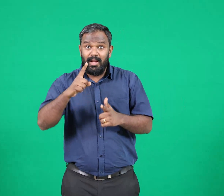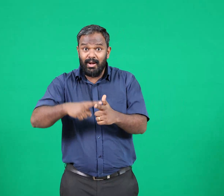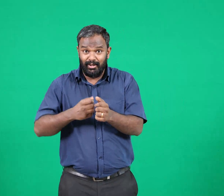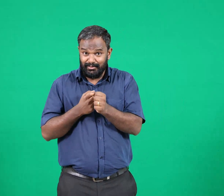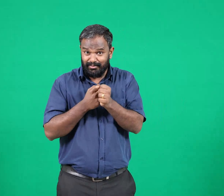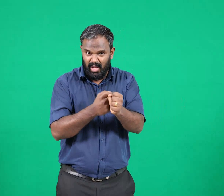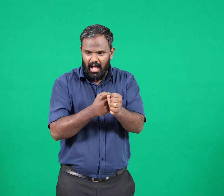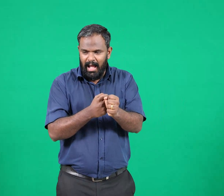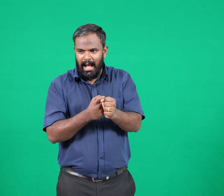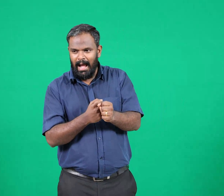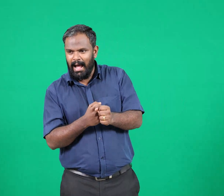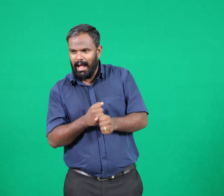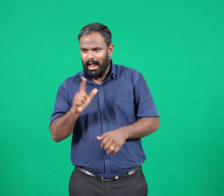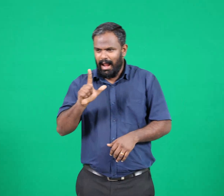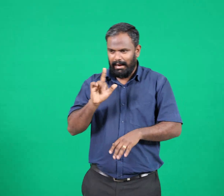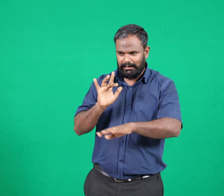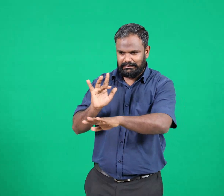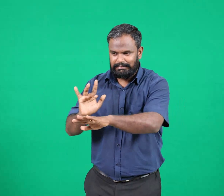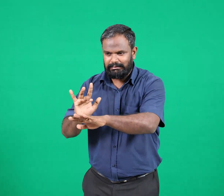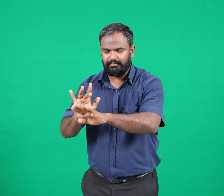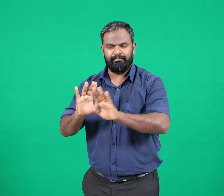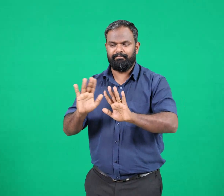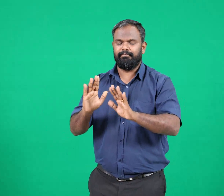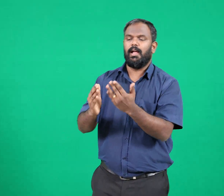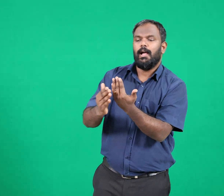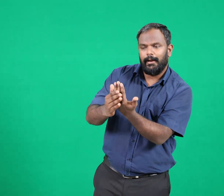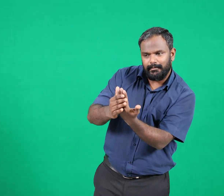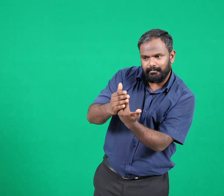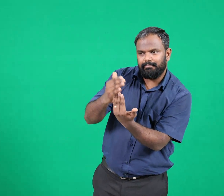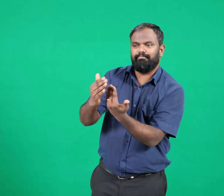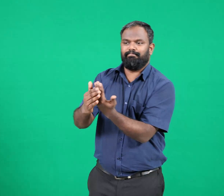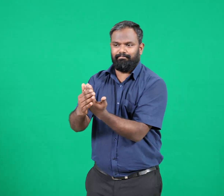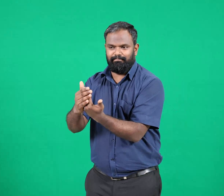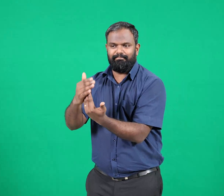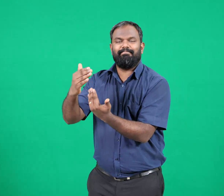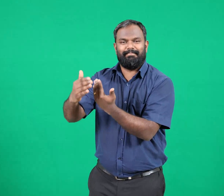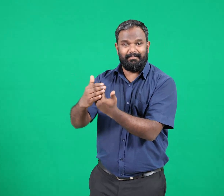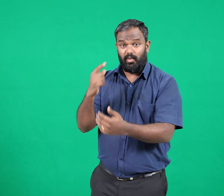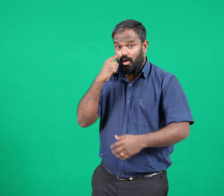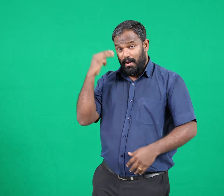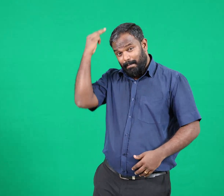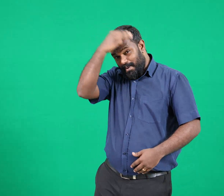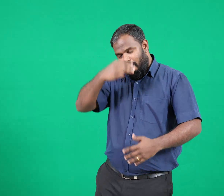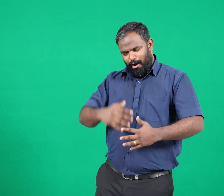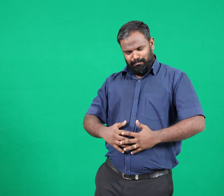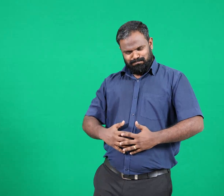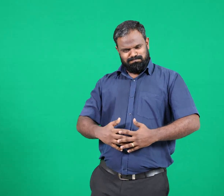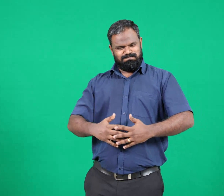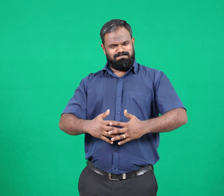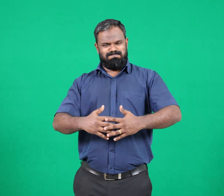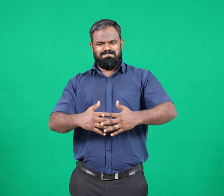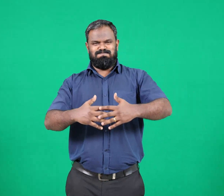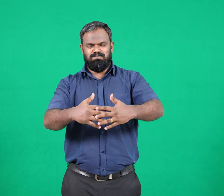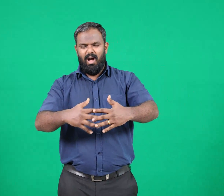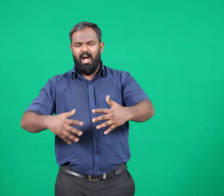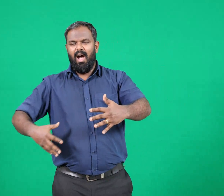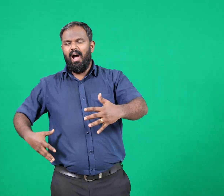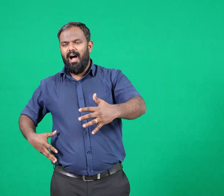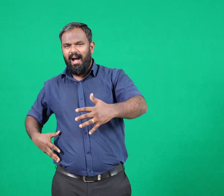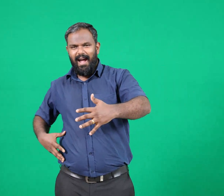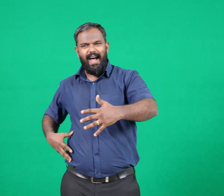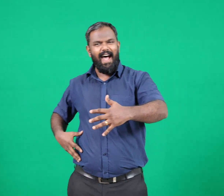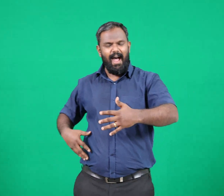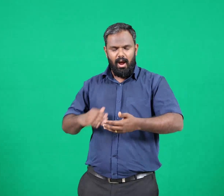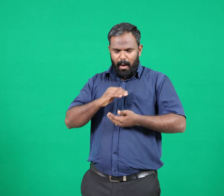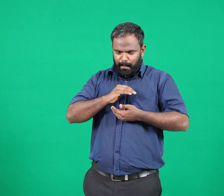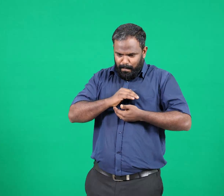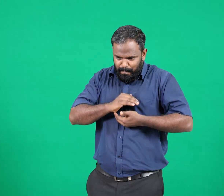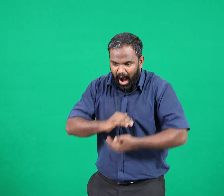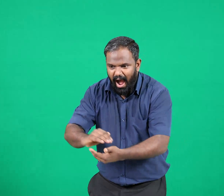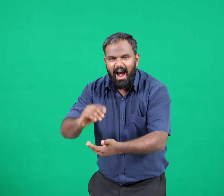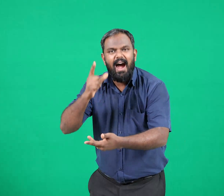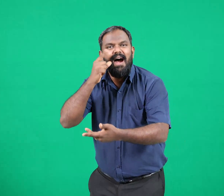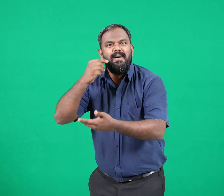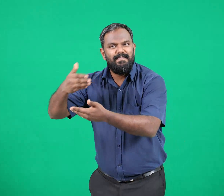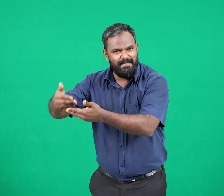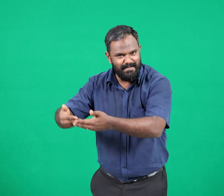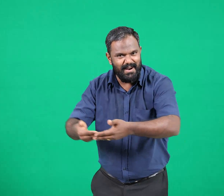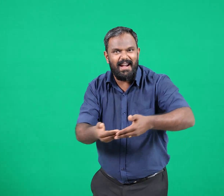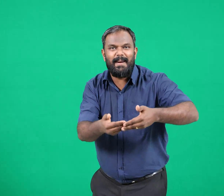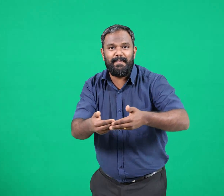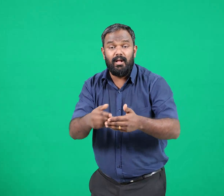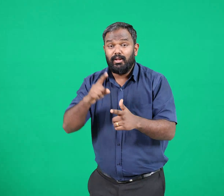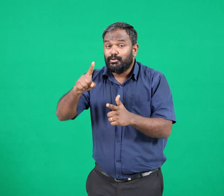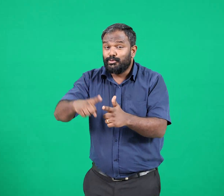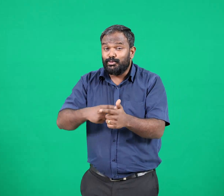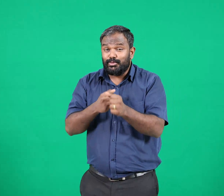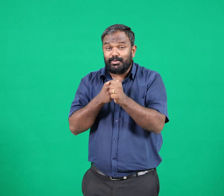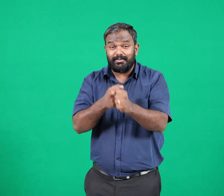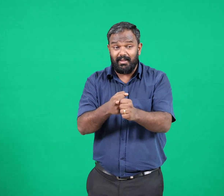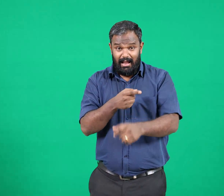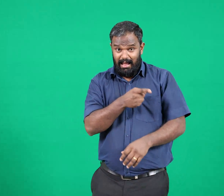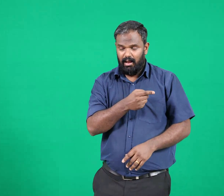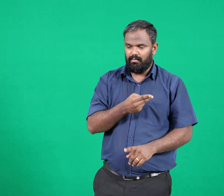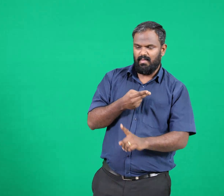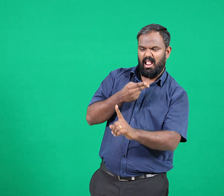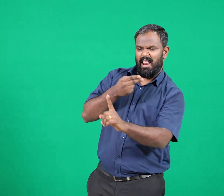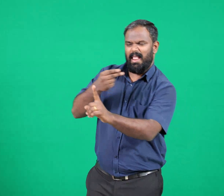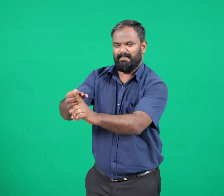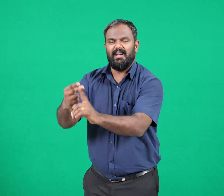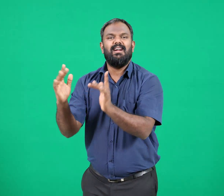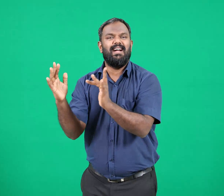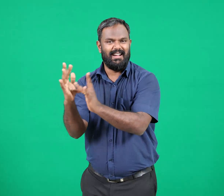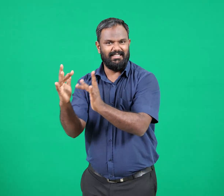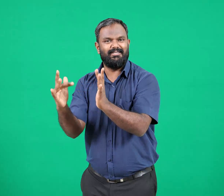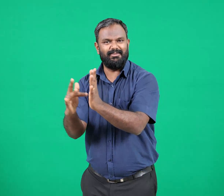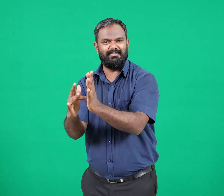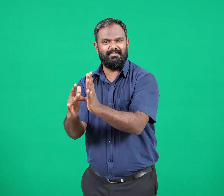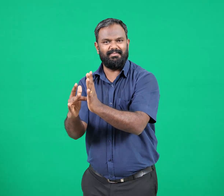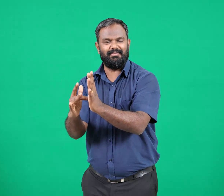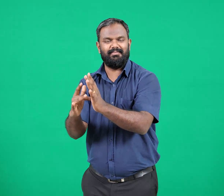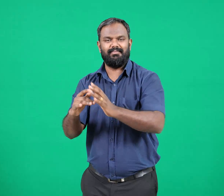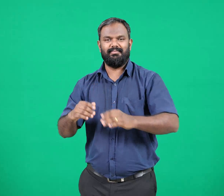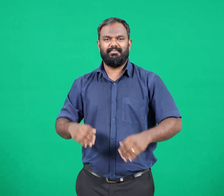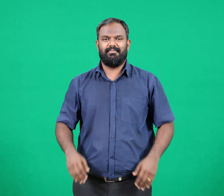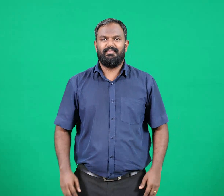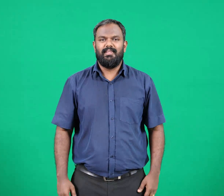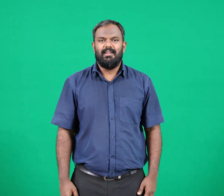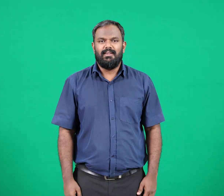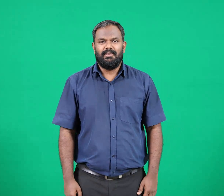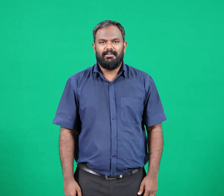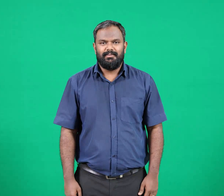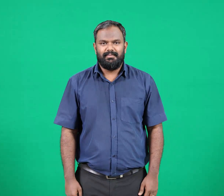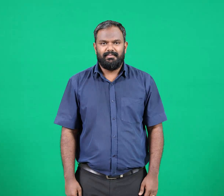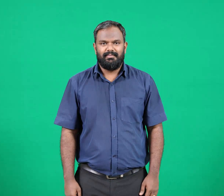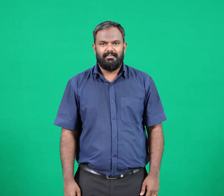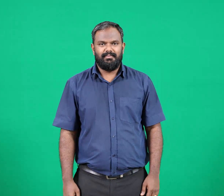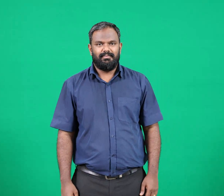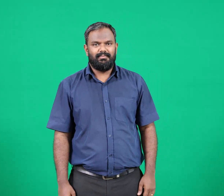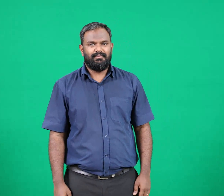But he had no union with her until she gave birth to a Son. And he gave Him the name Jesus.